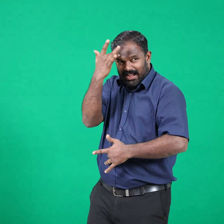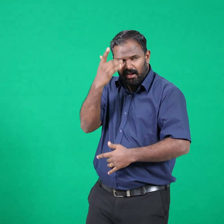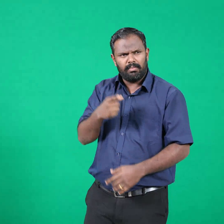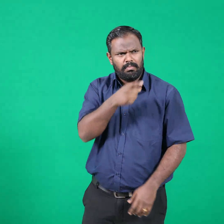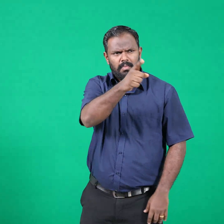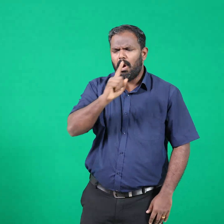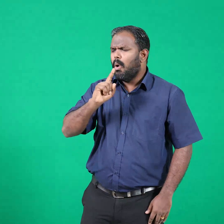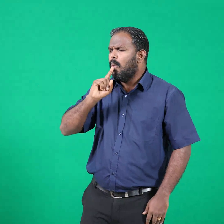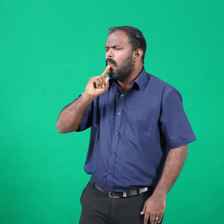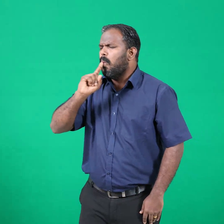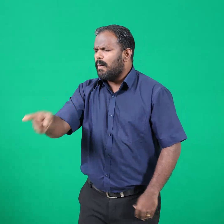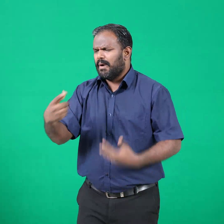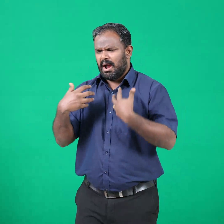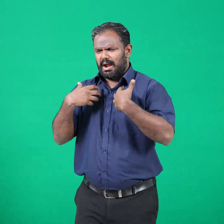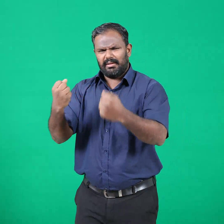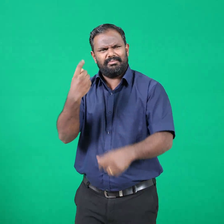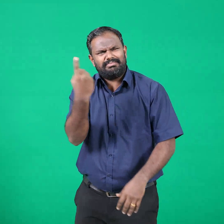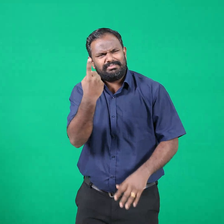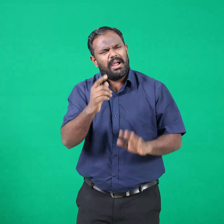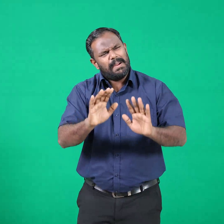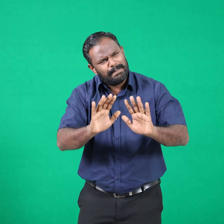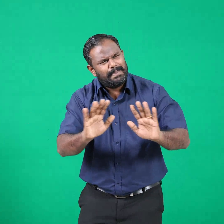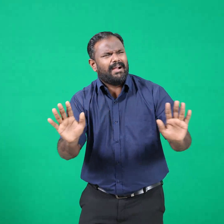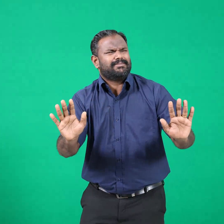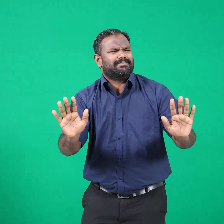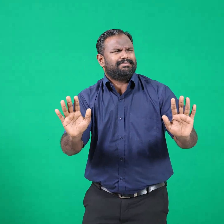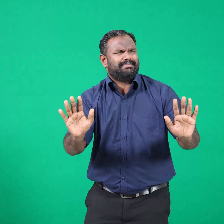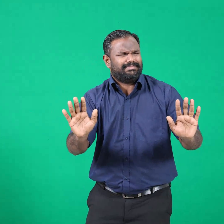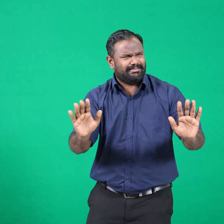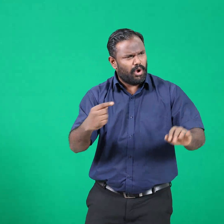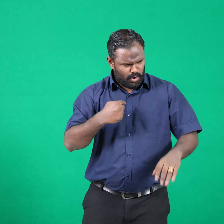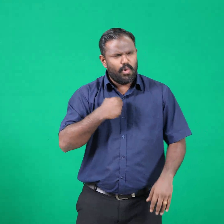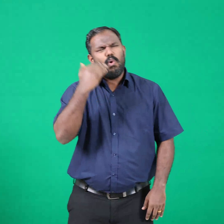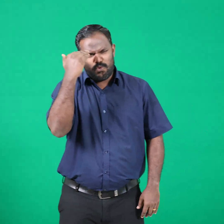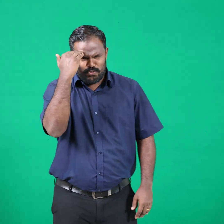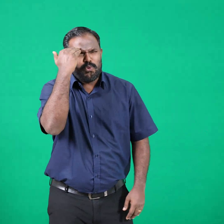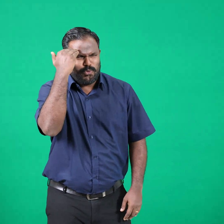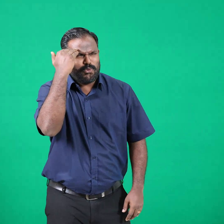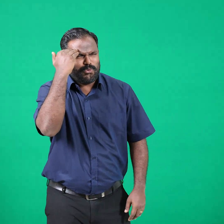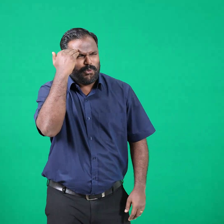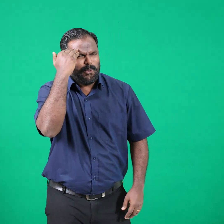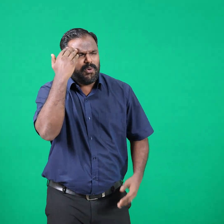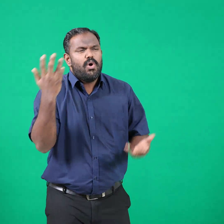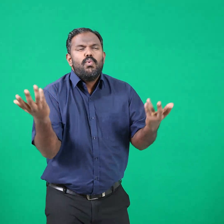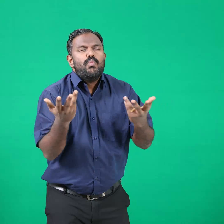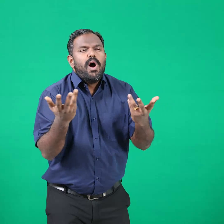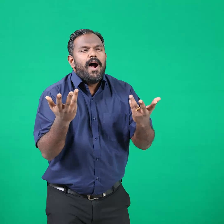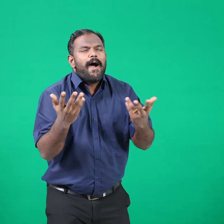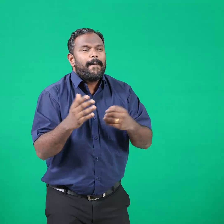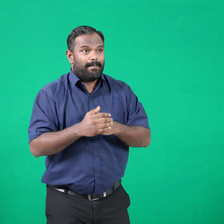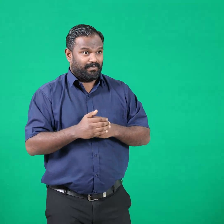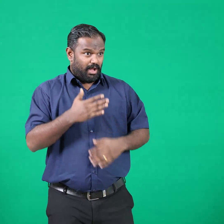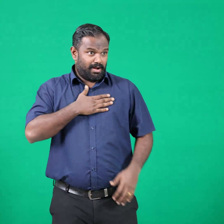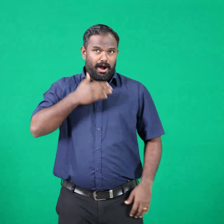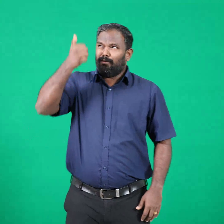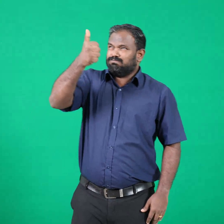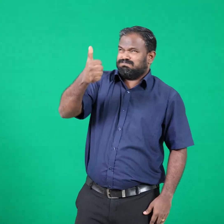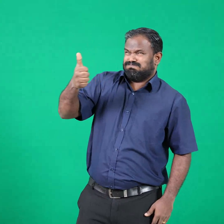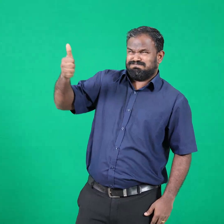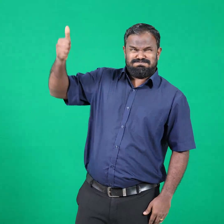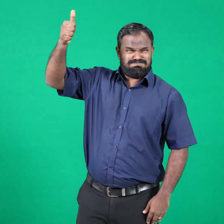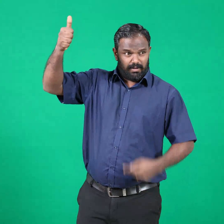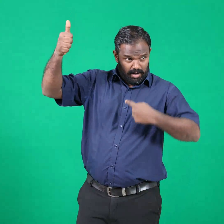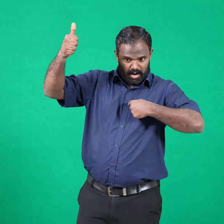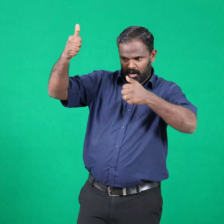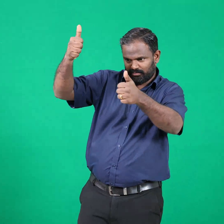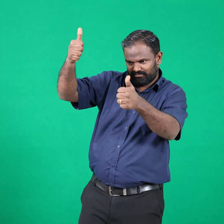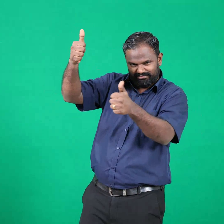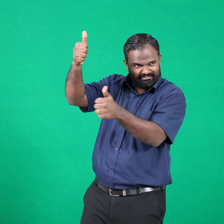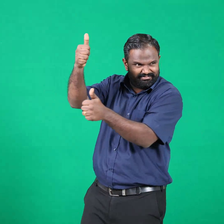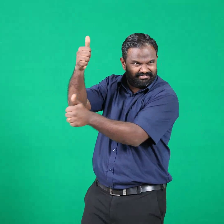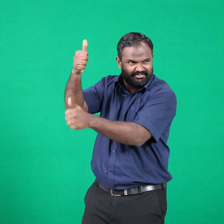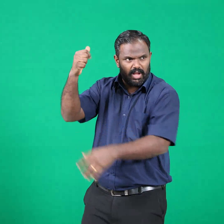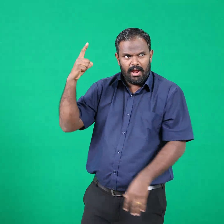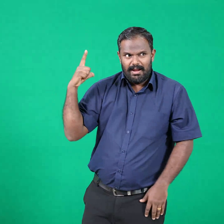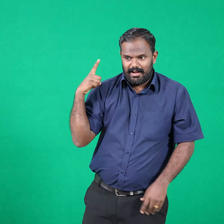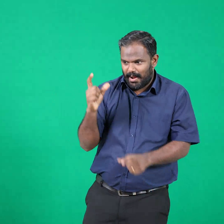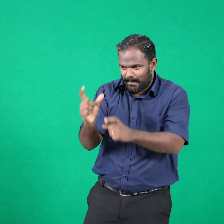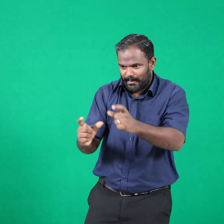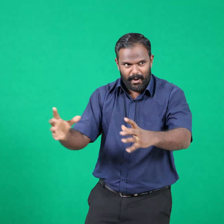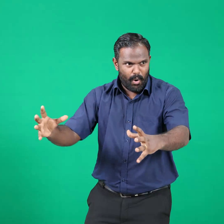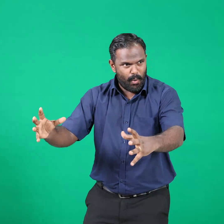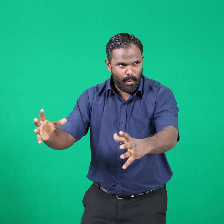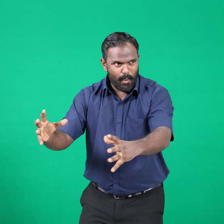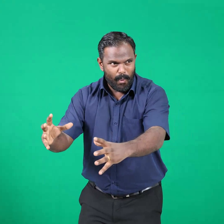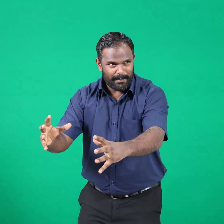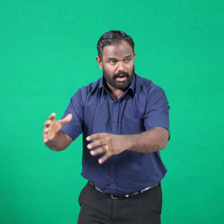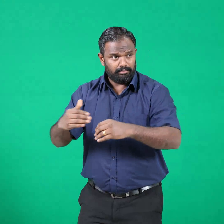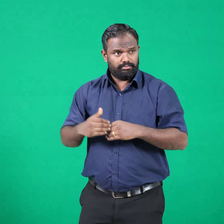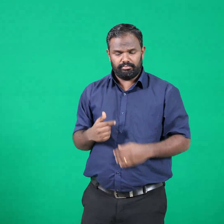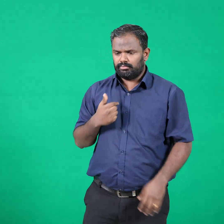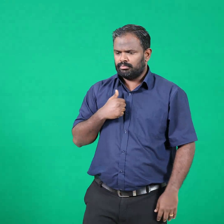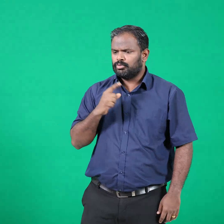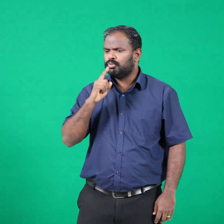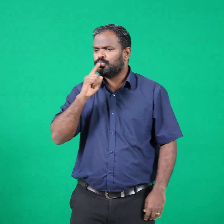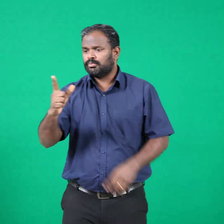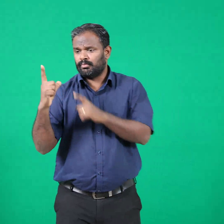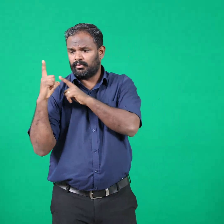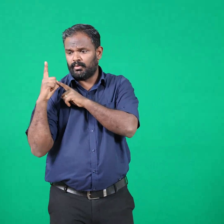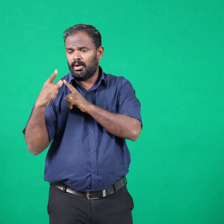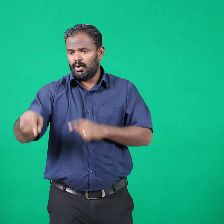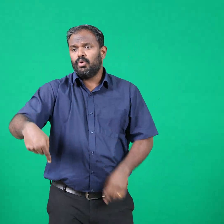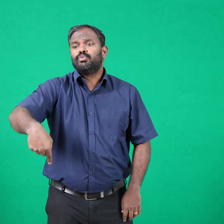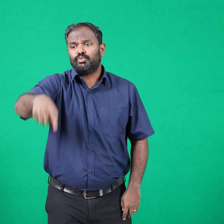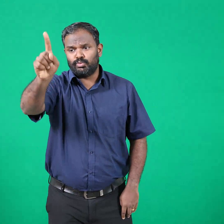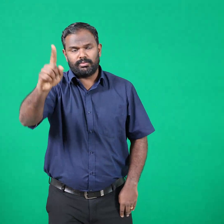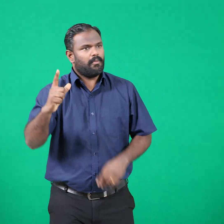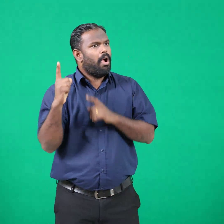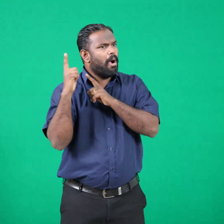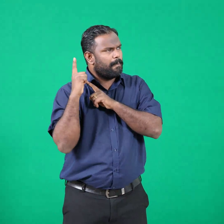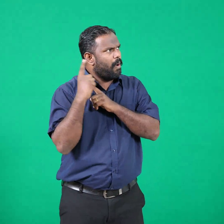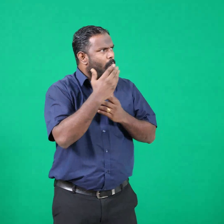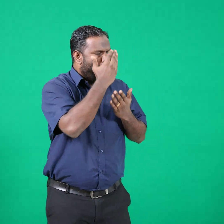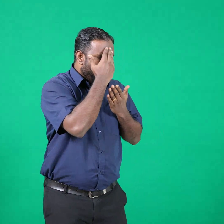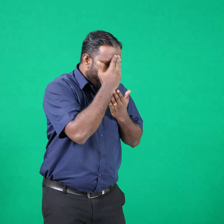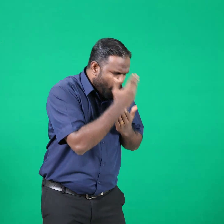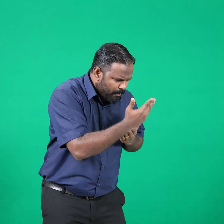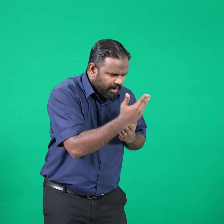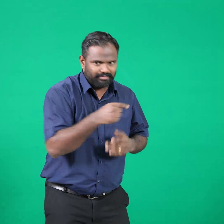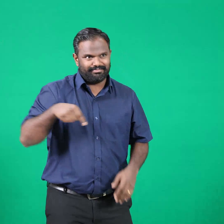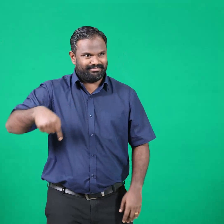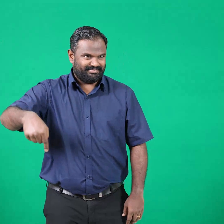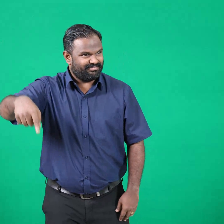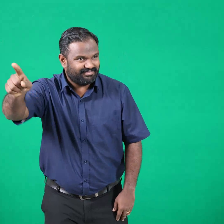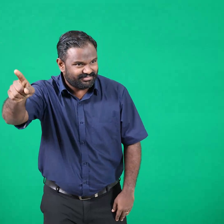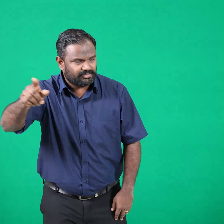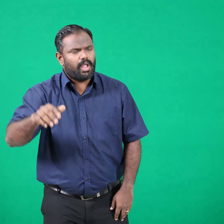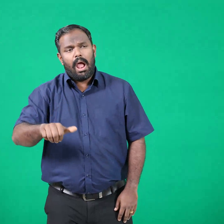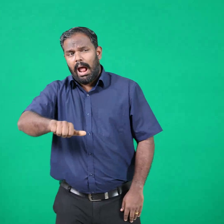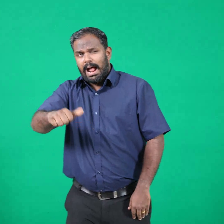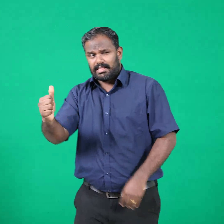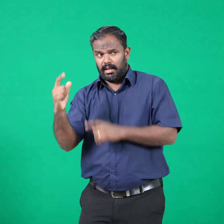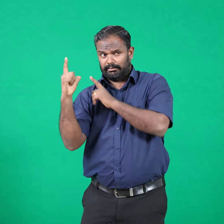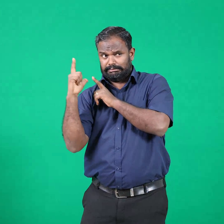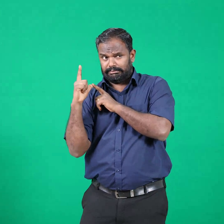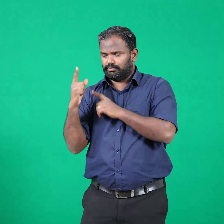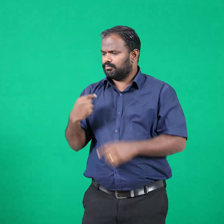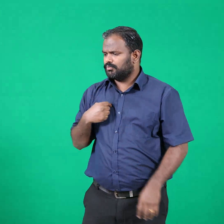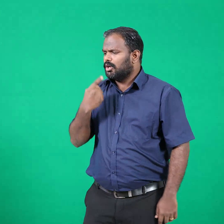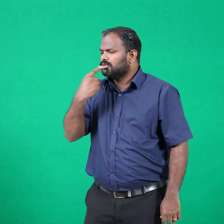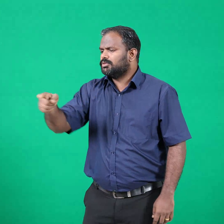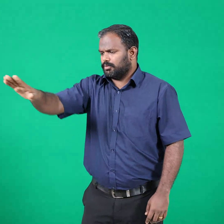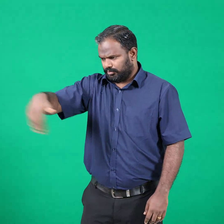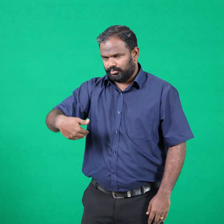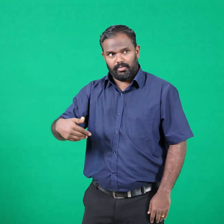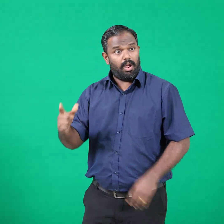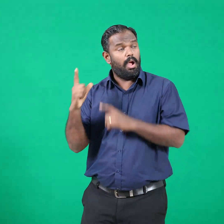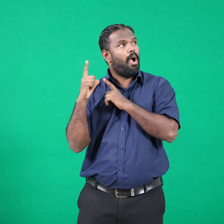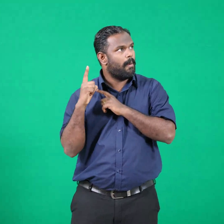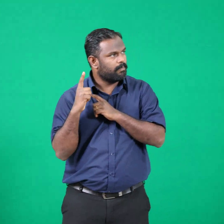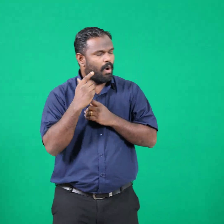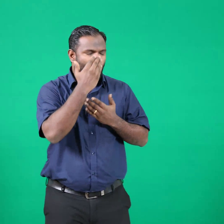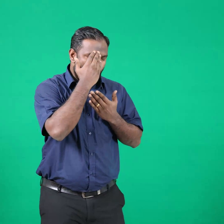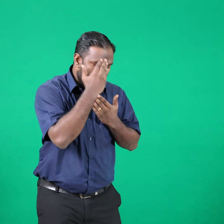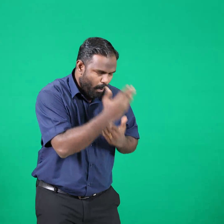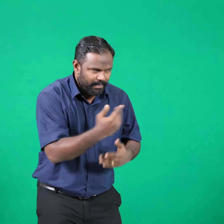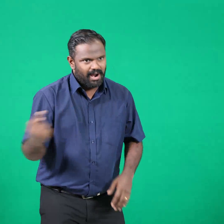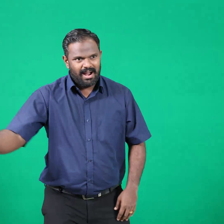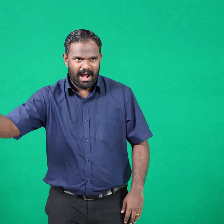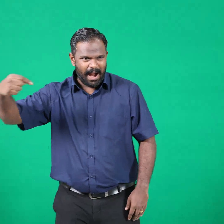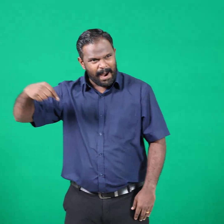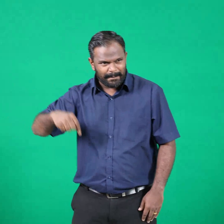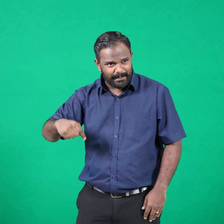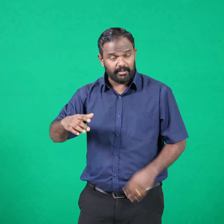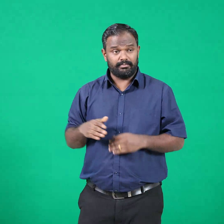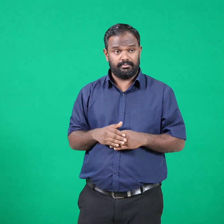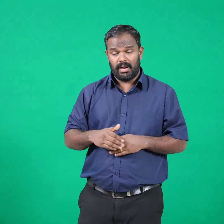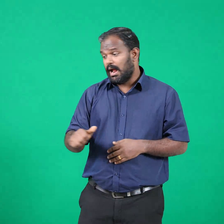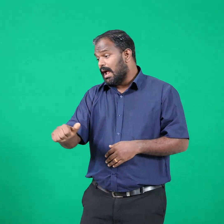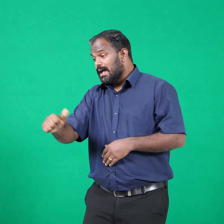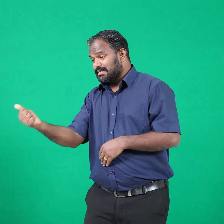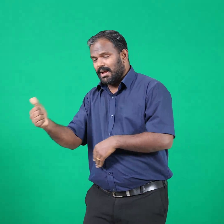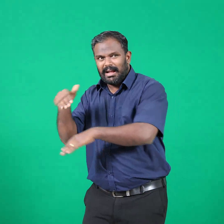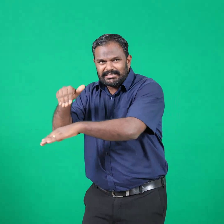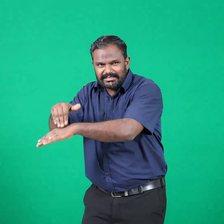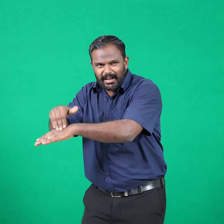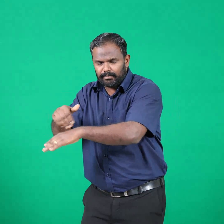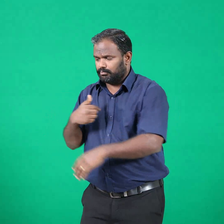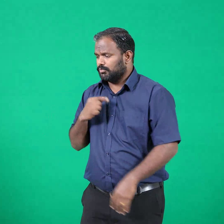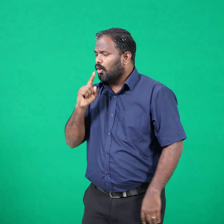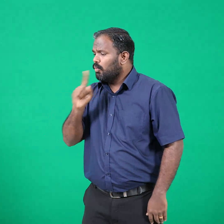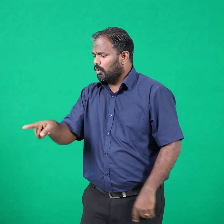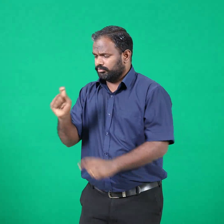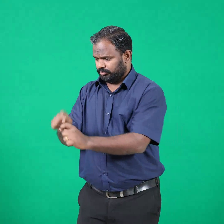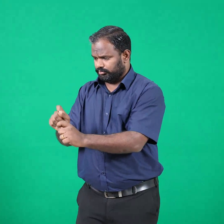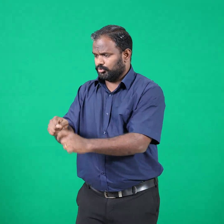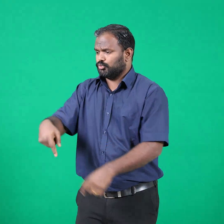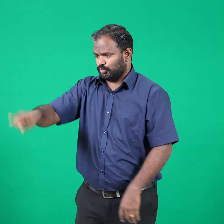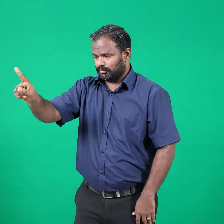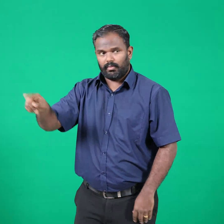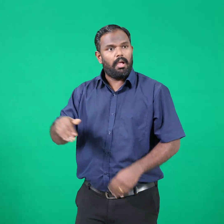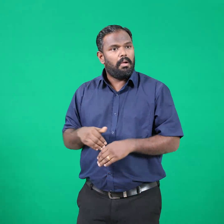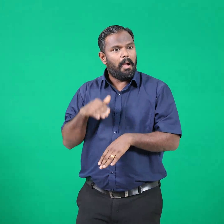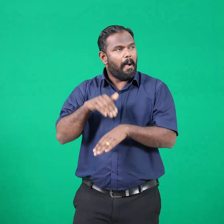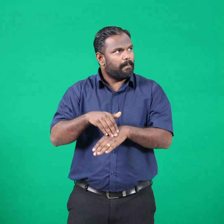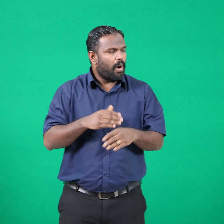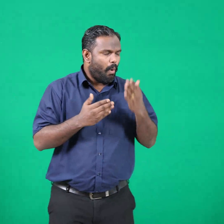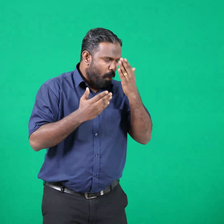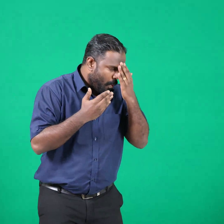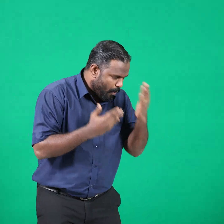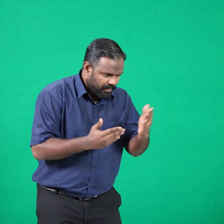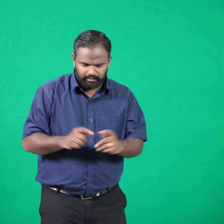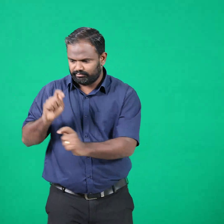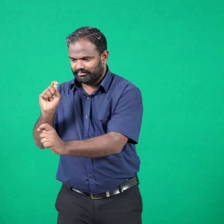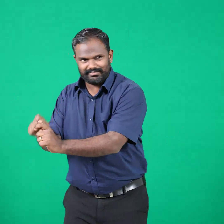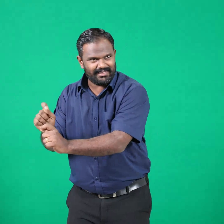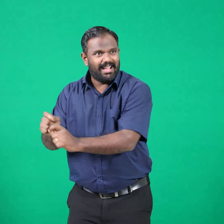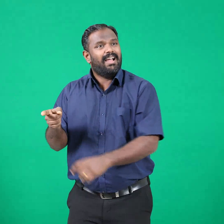For I myself am a man under authority, with soldiers under me. I tell one to go, and he goes; and another to come, and he comes.